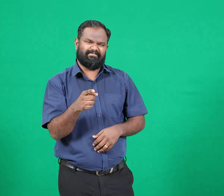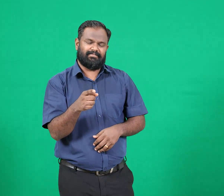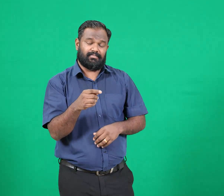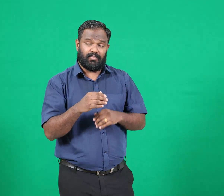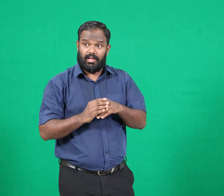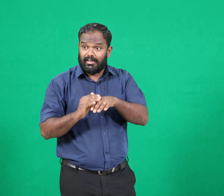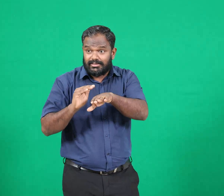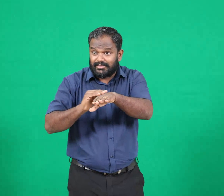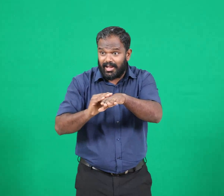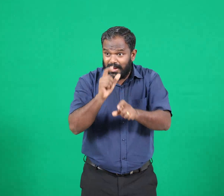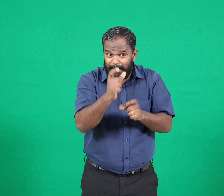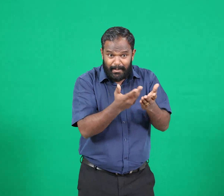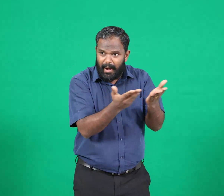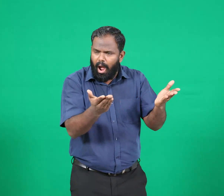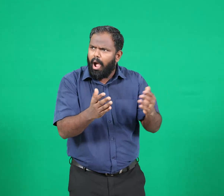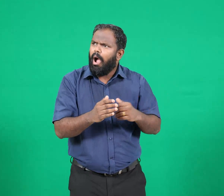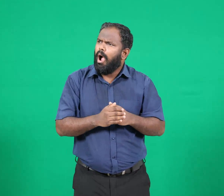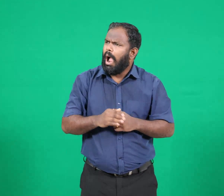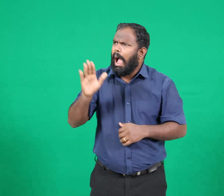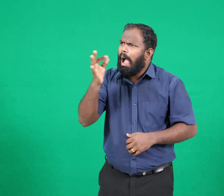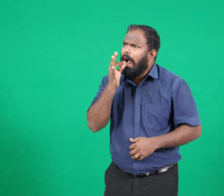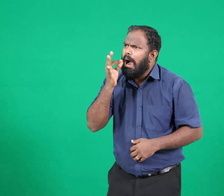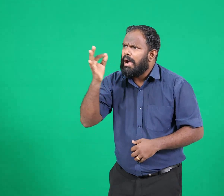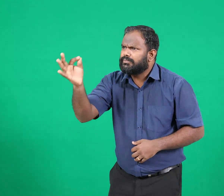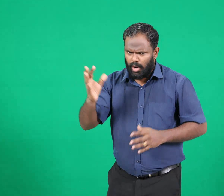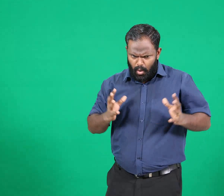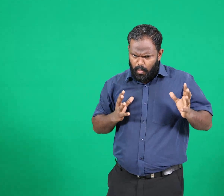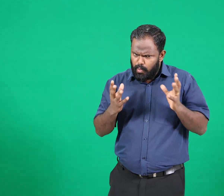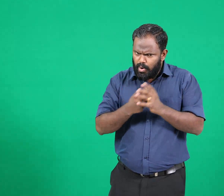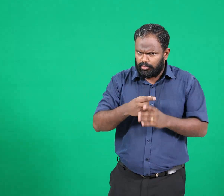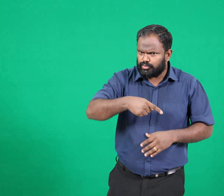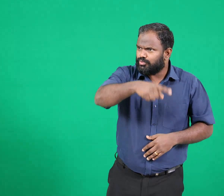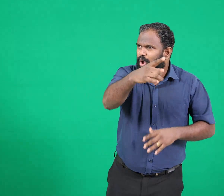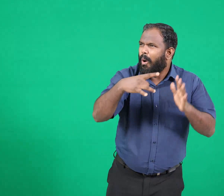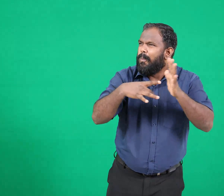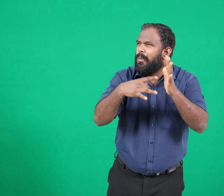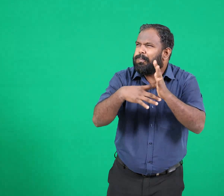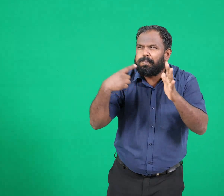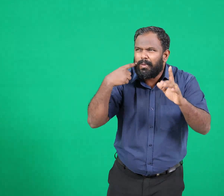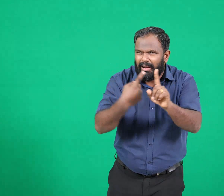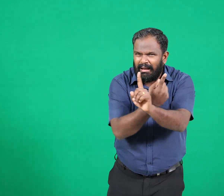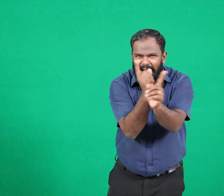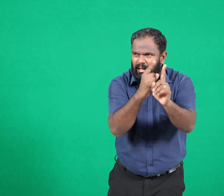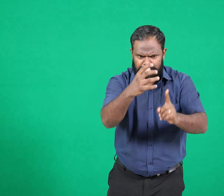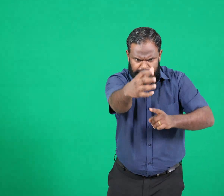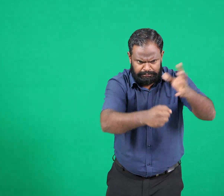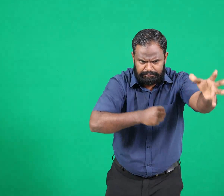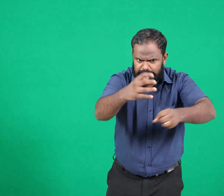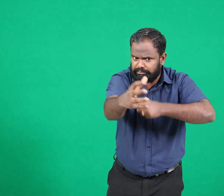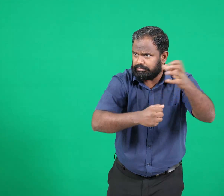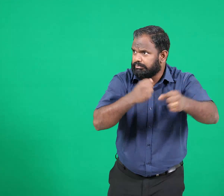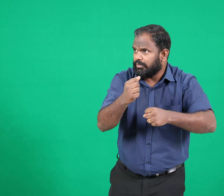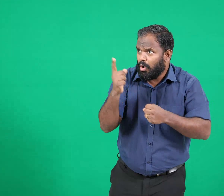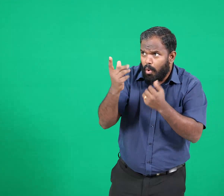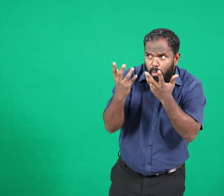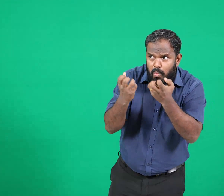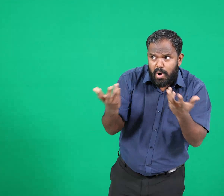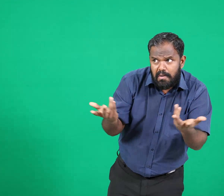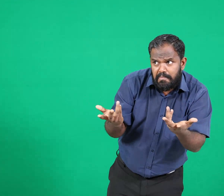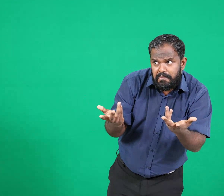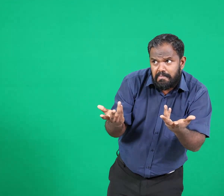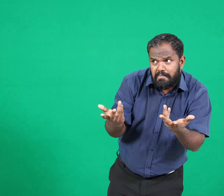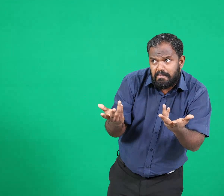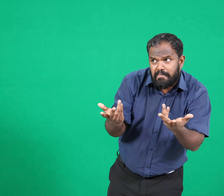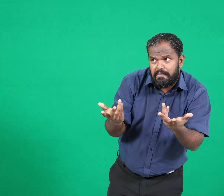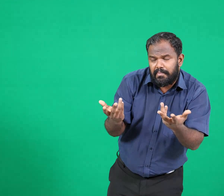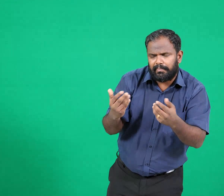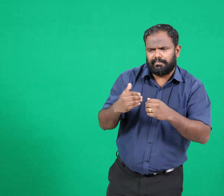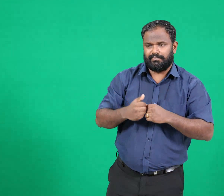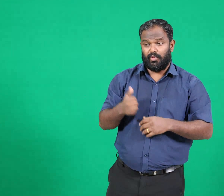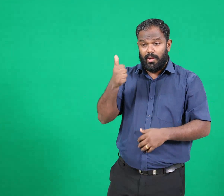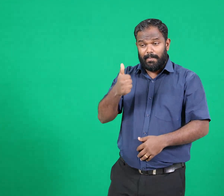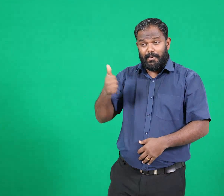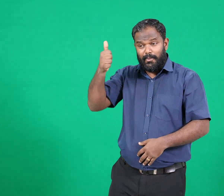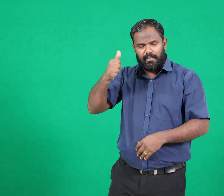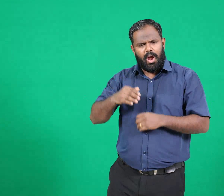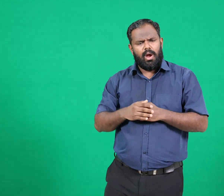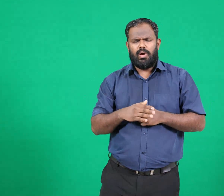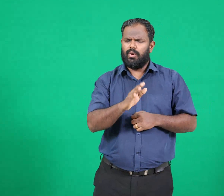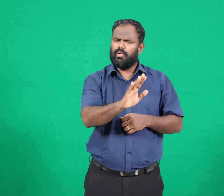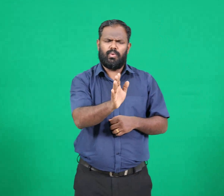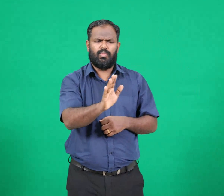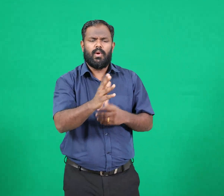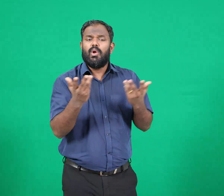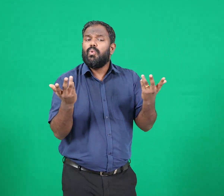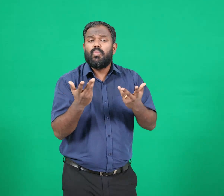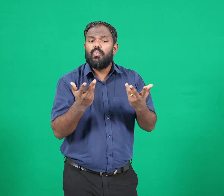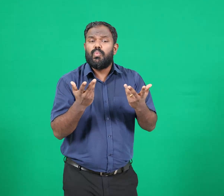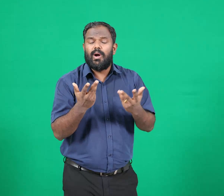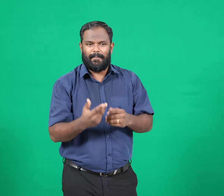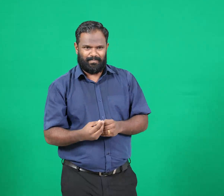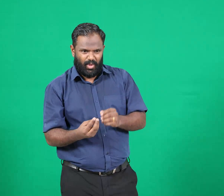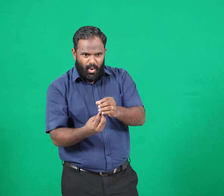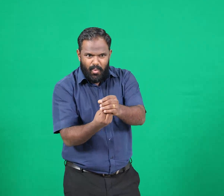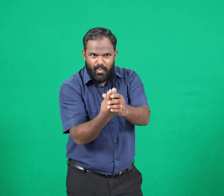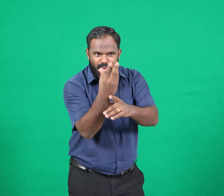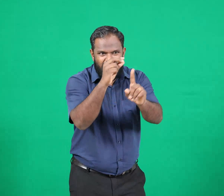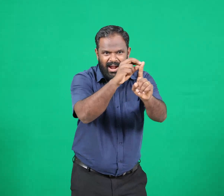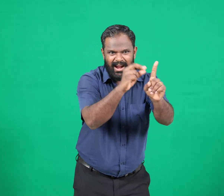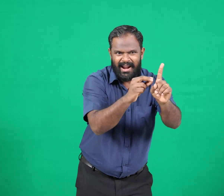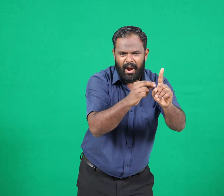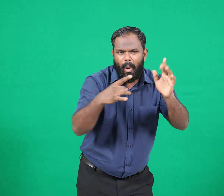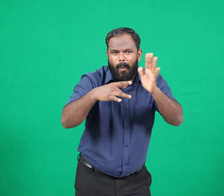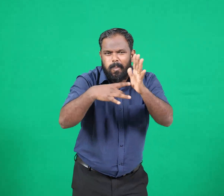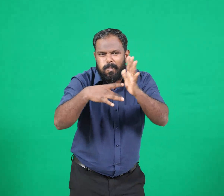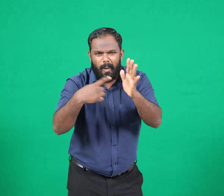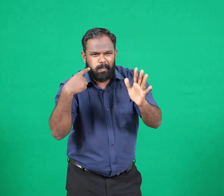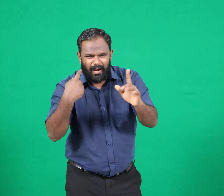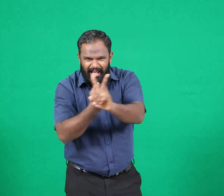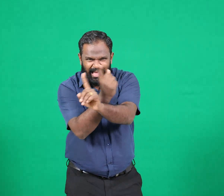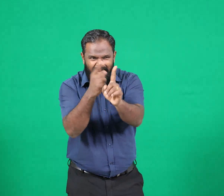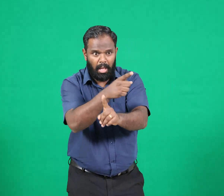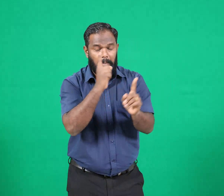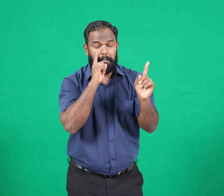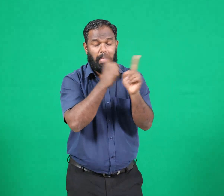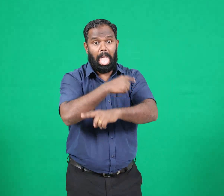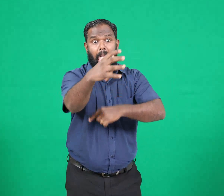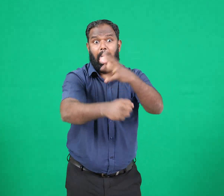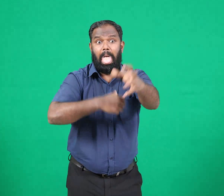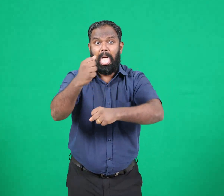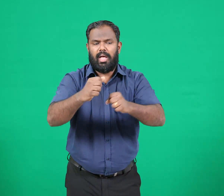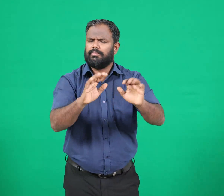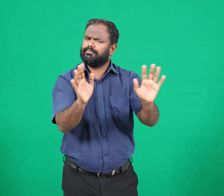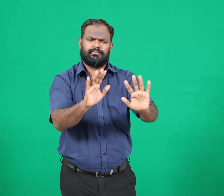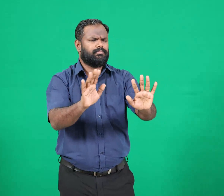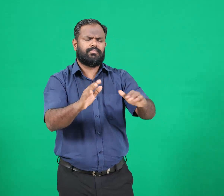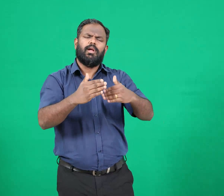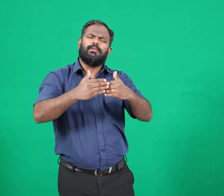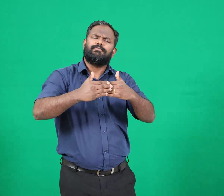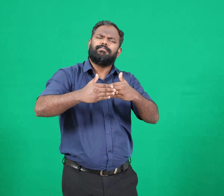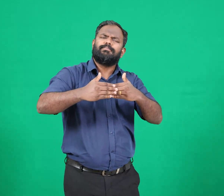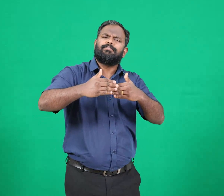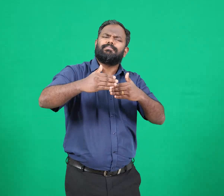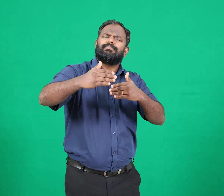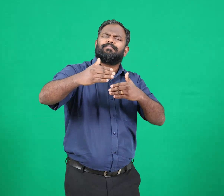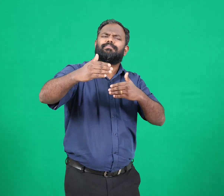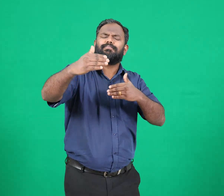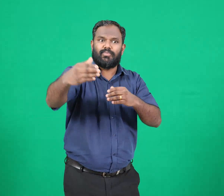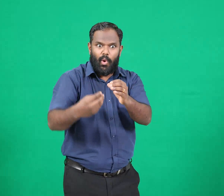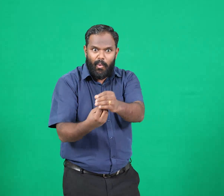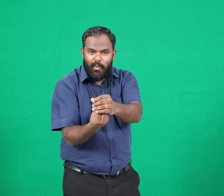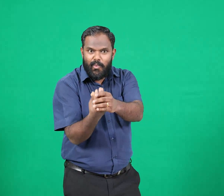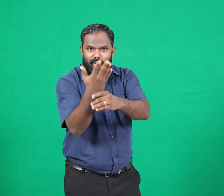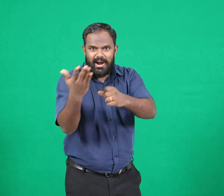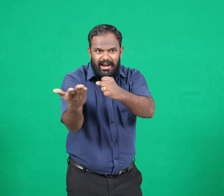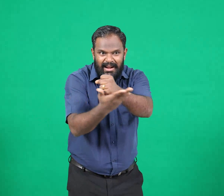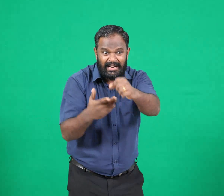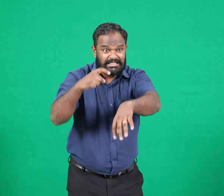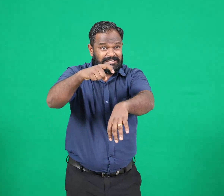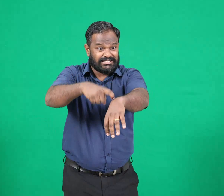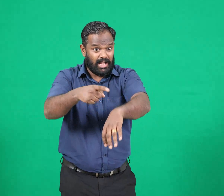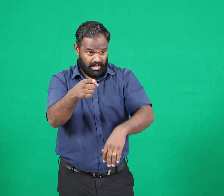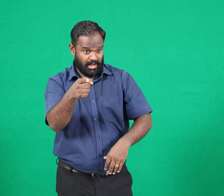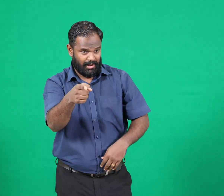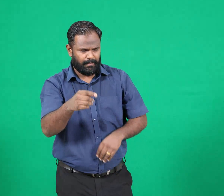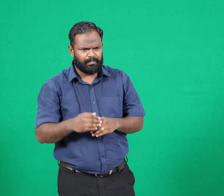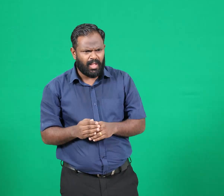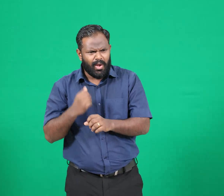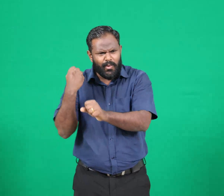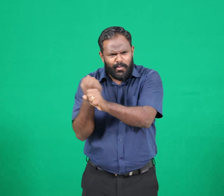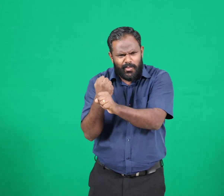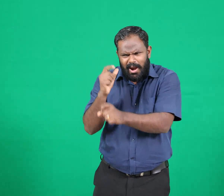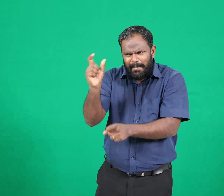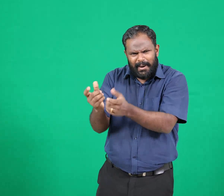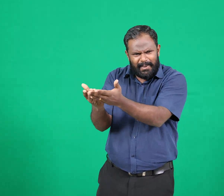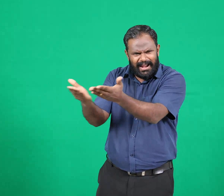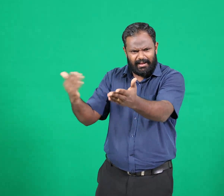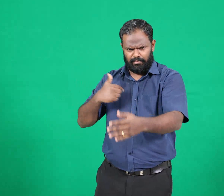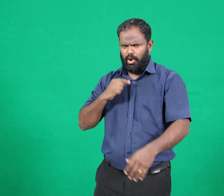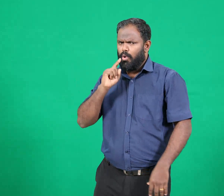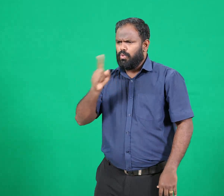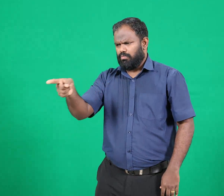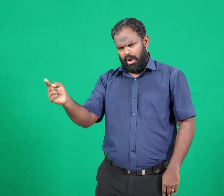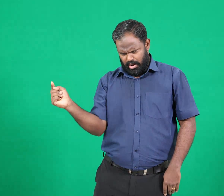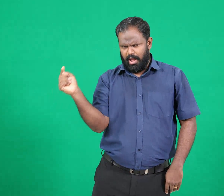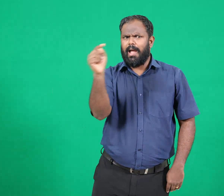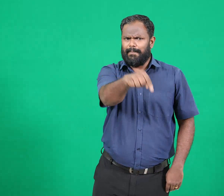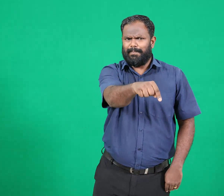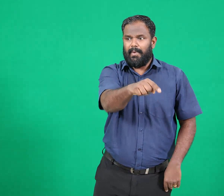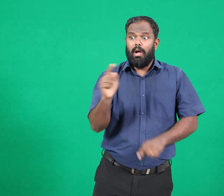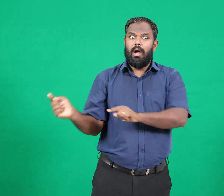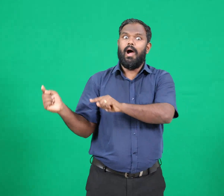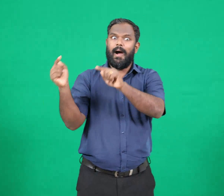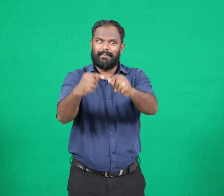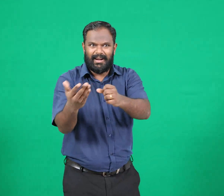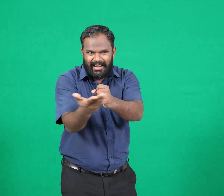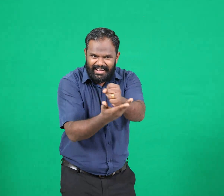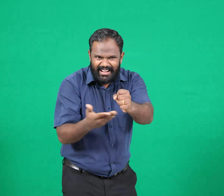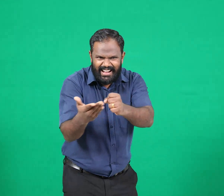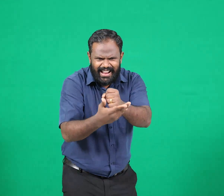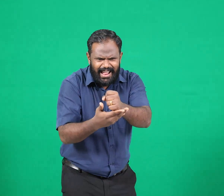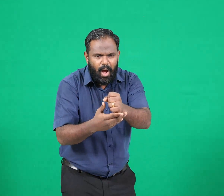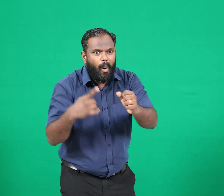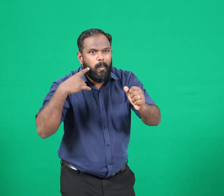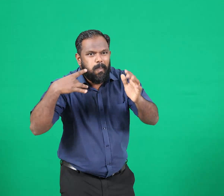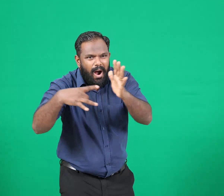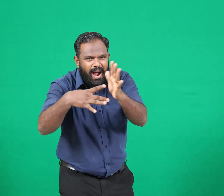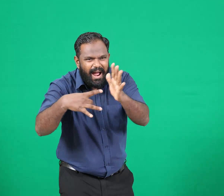' No,' he said, ' if you pull the weeds now, you might uproot the wheat with them. Let both grow together until the harvest.